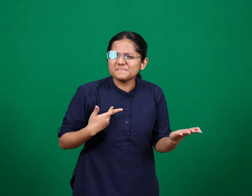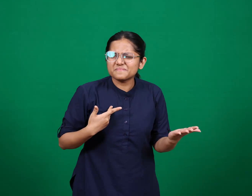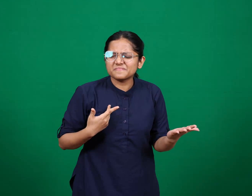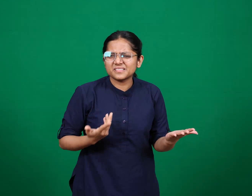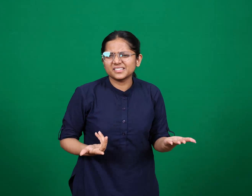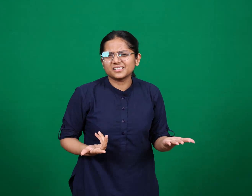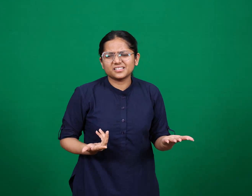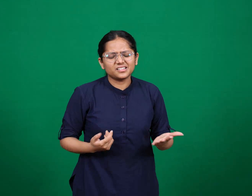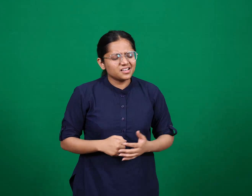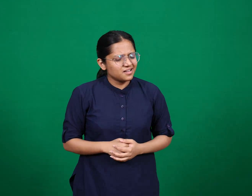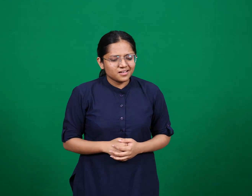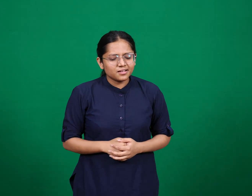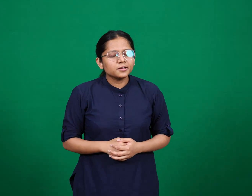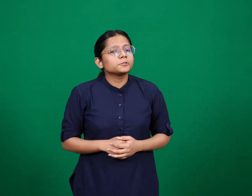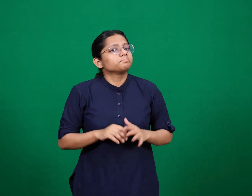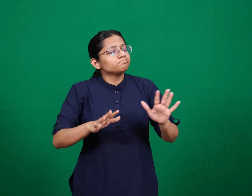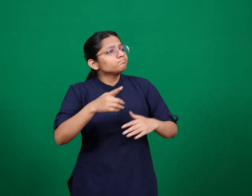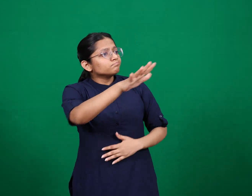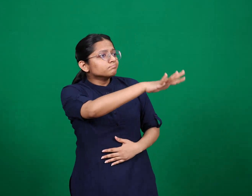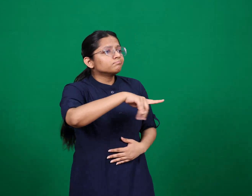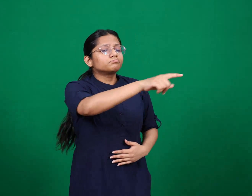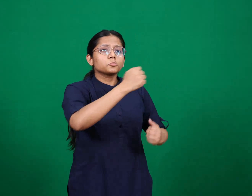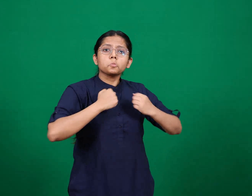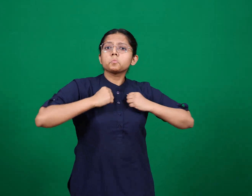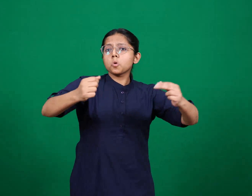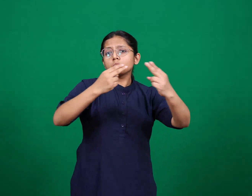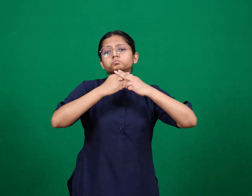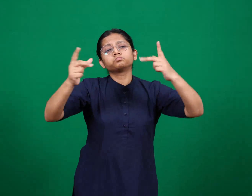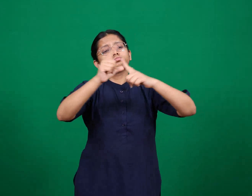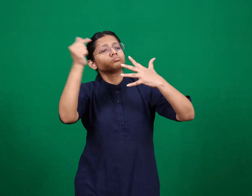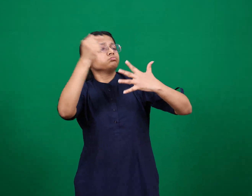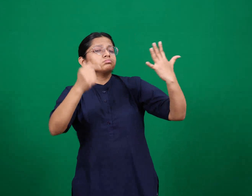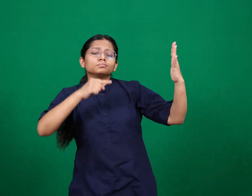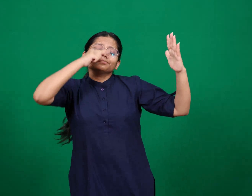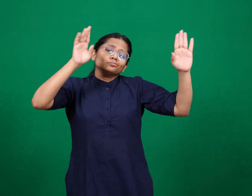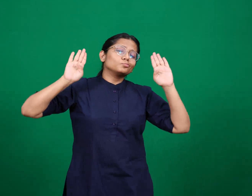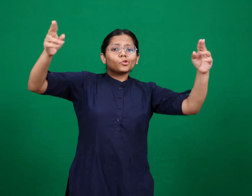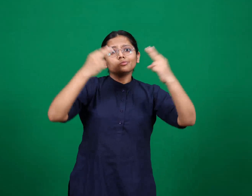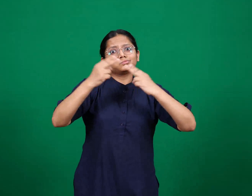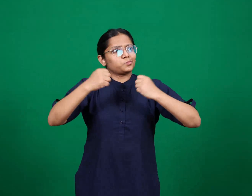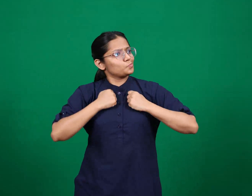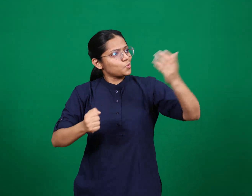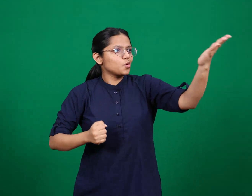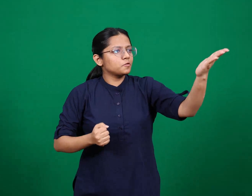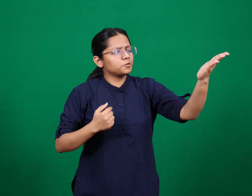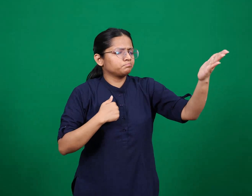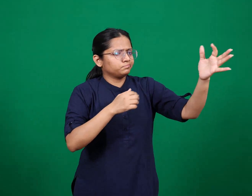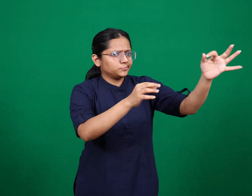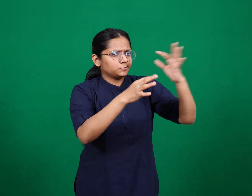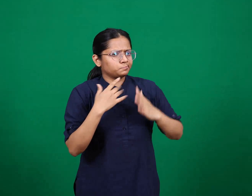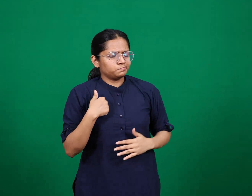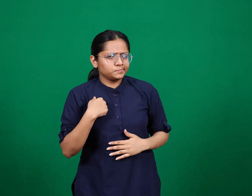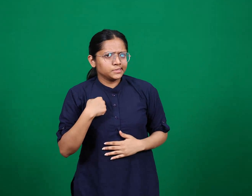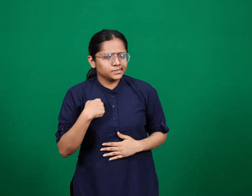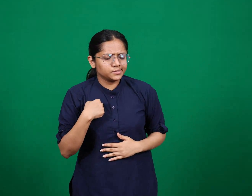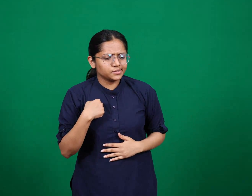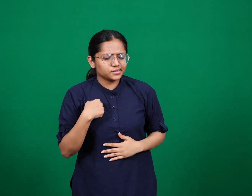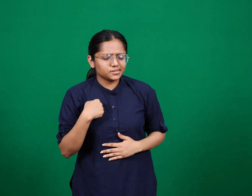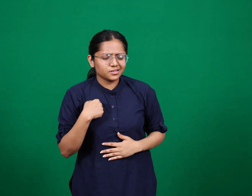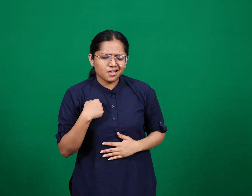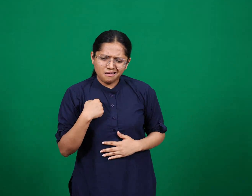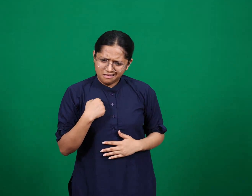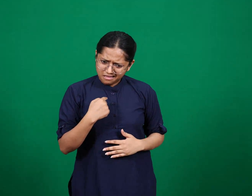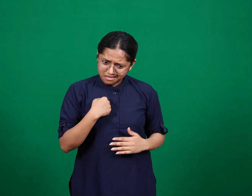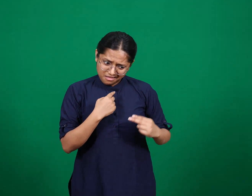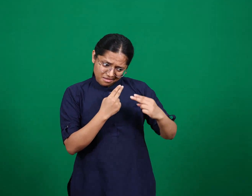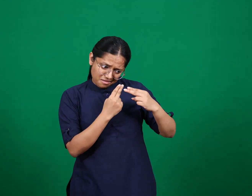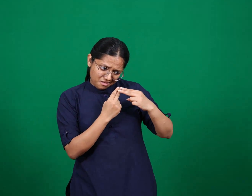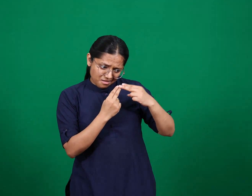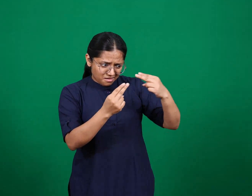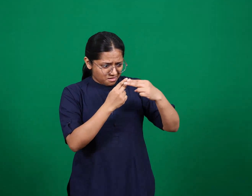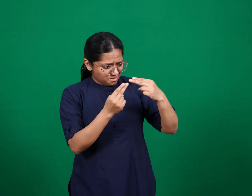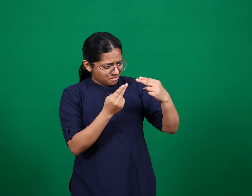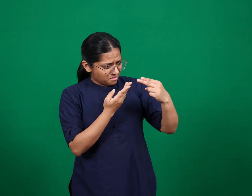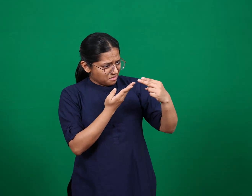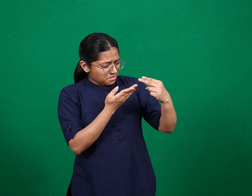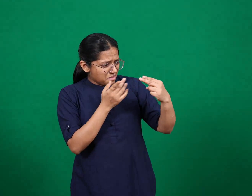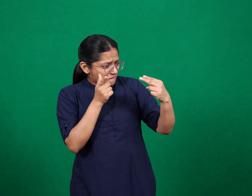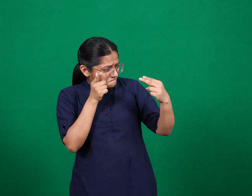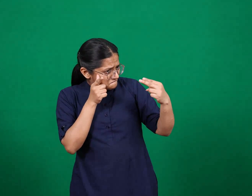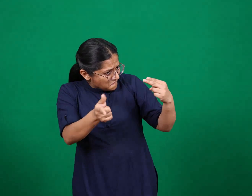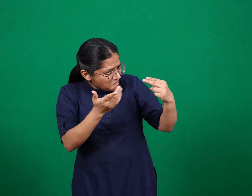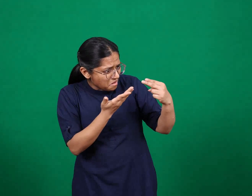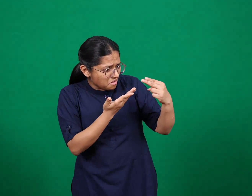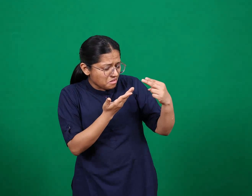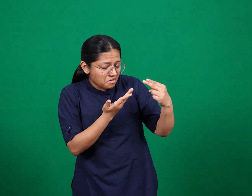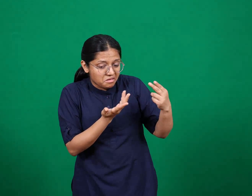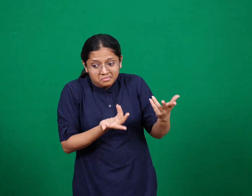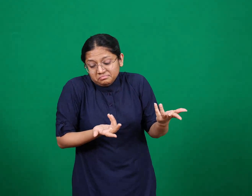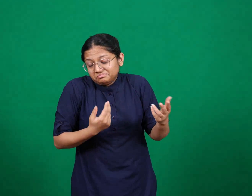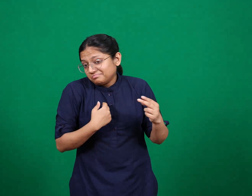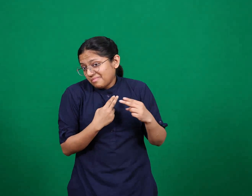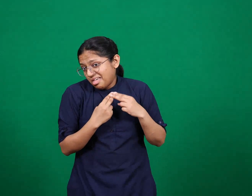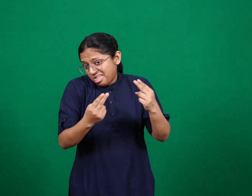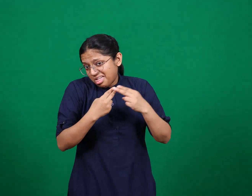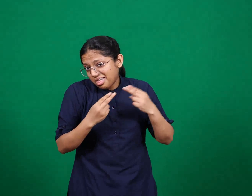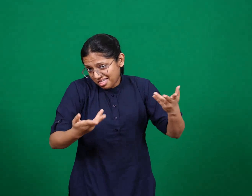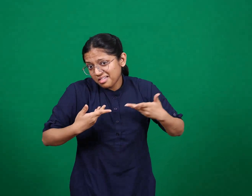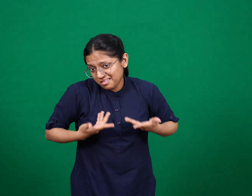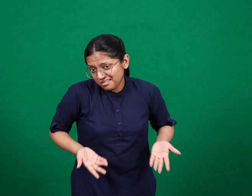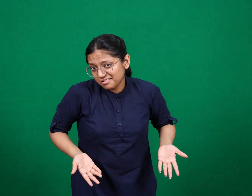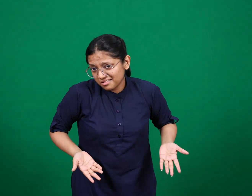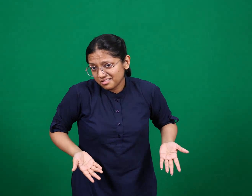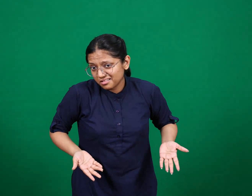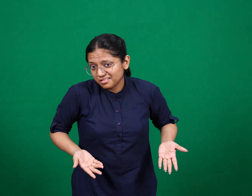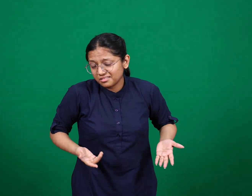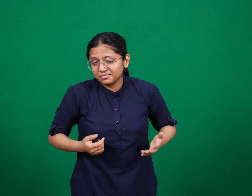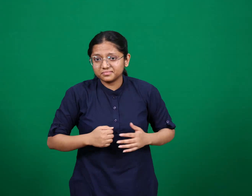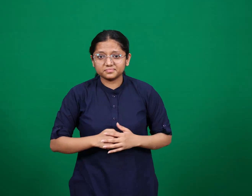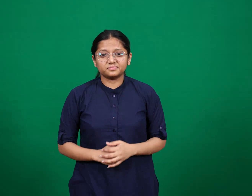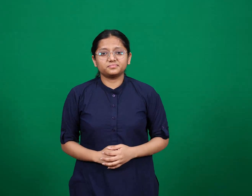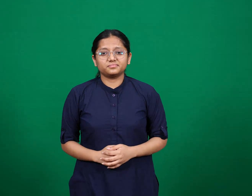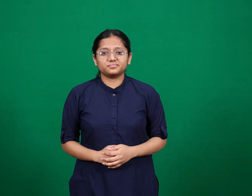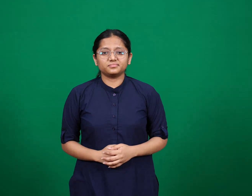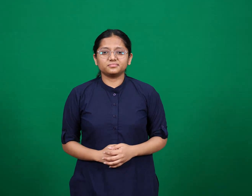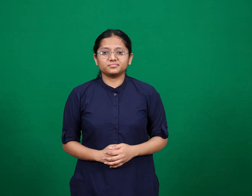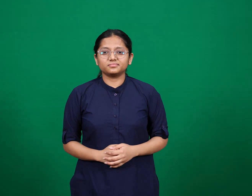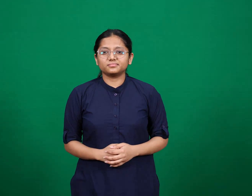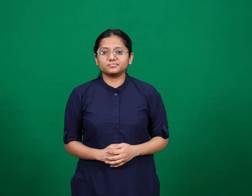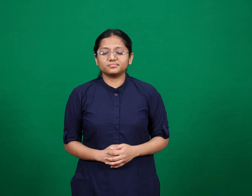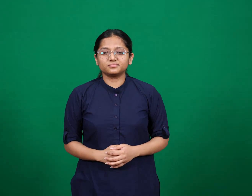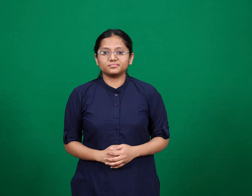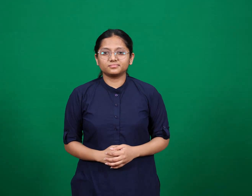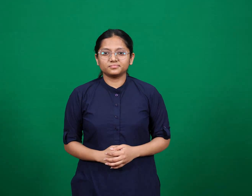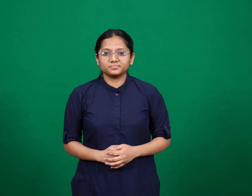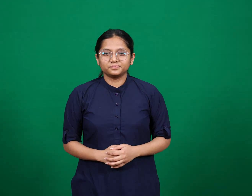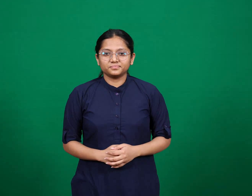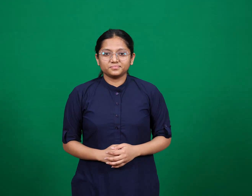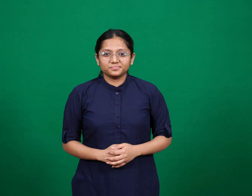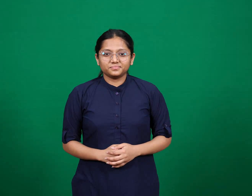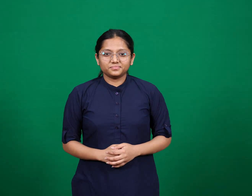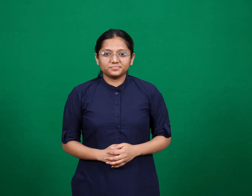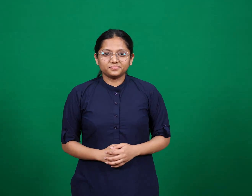Speaking as a fool, however, I can match what anyone else dares to boast about.